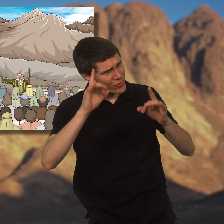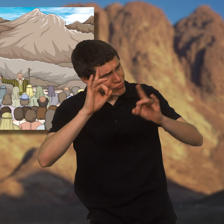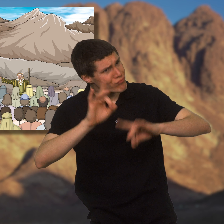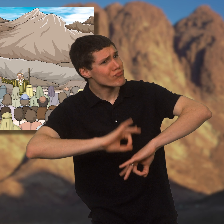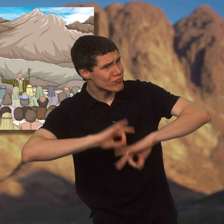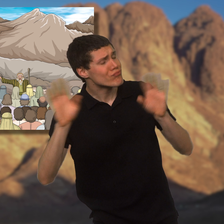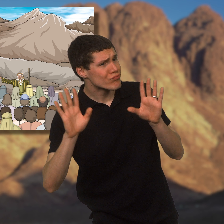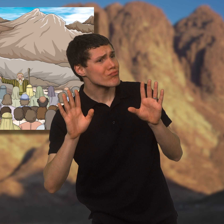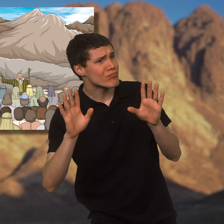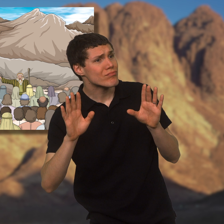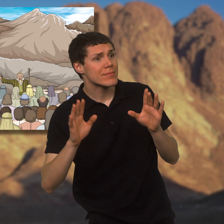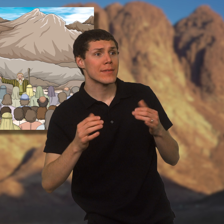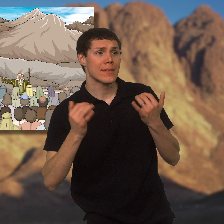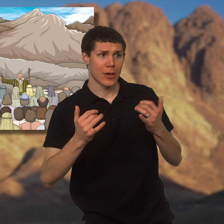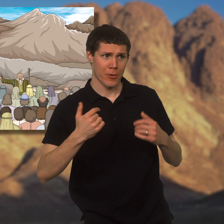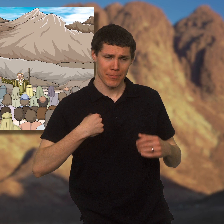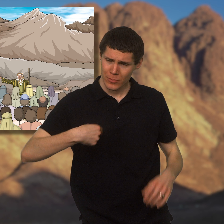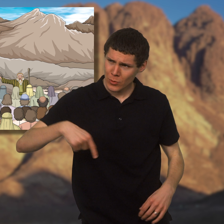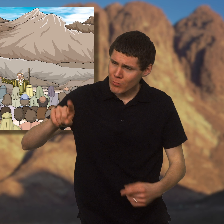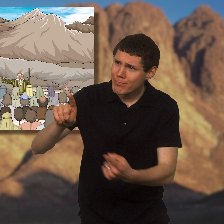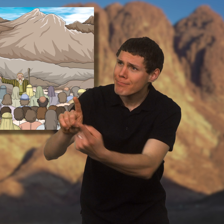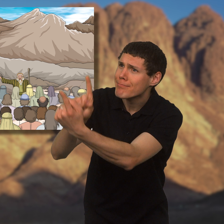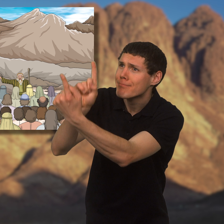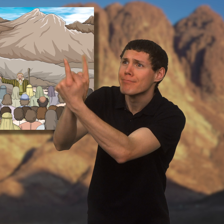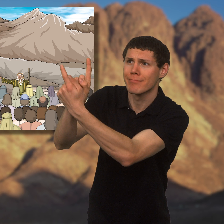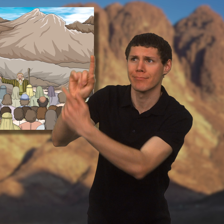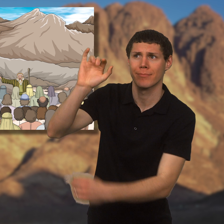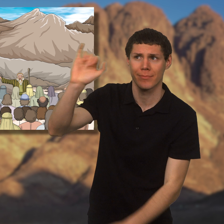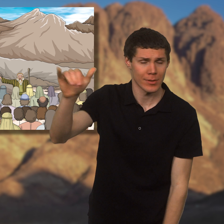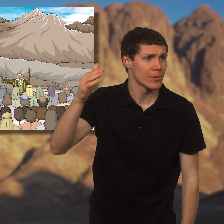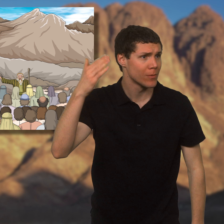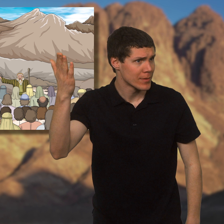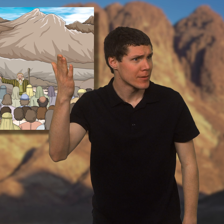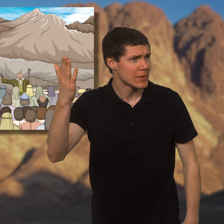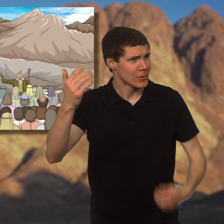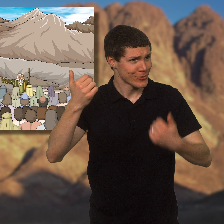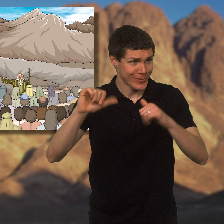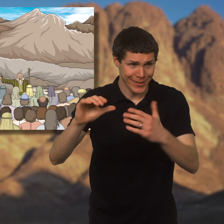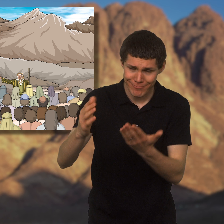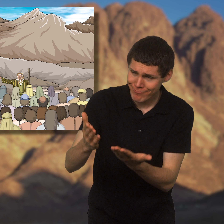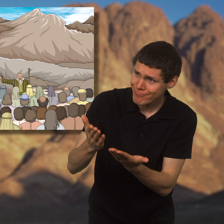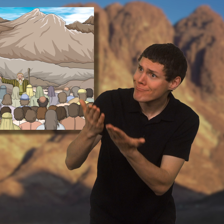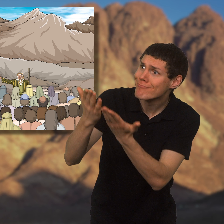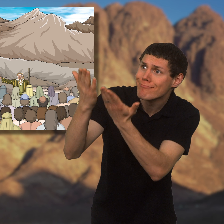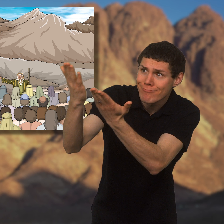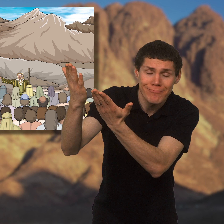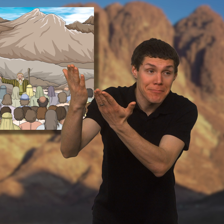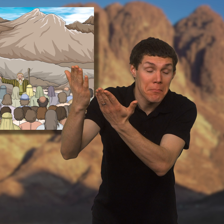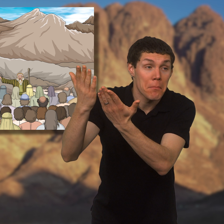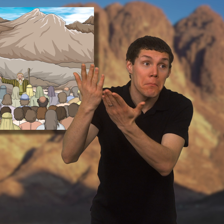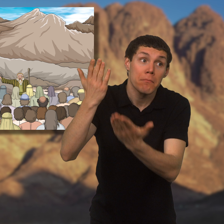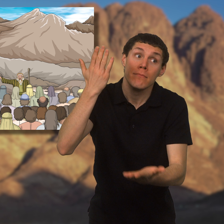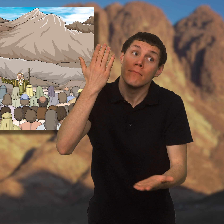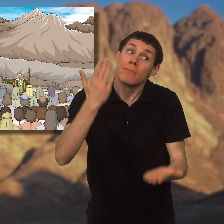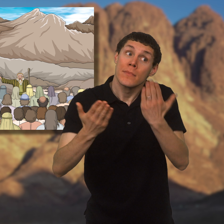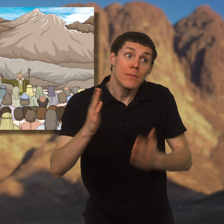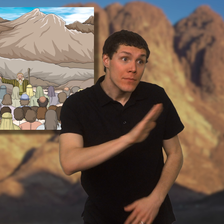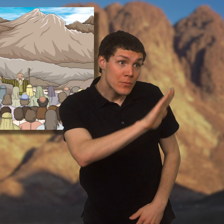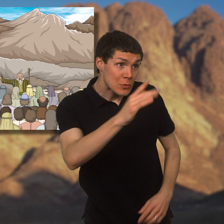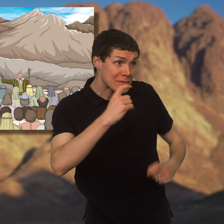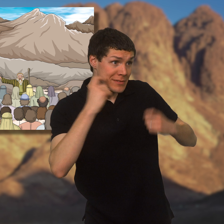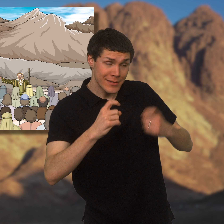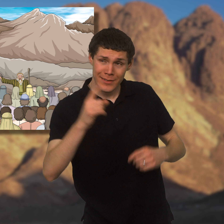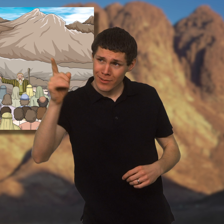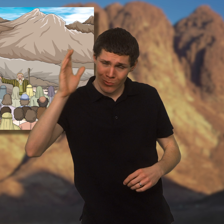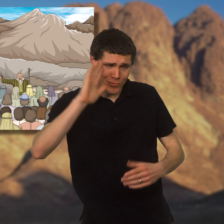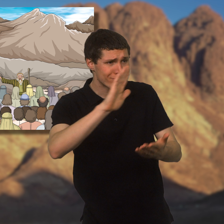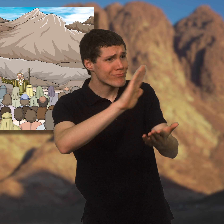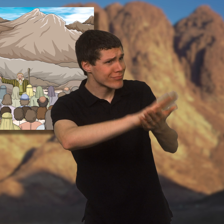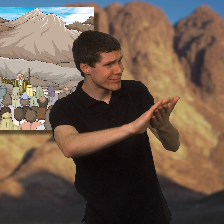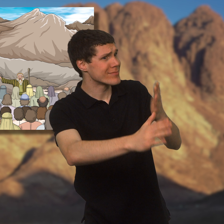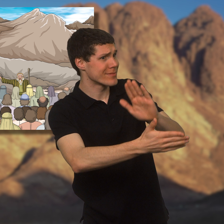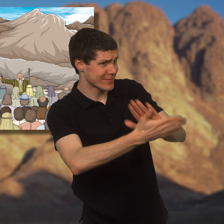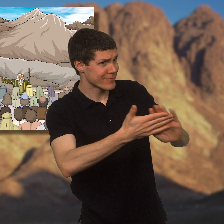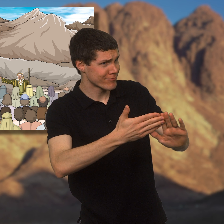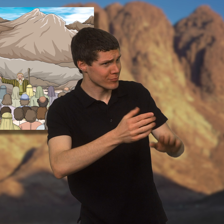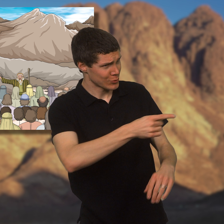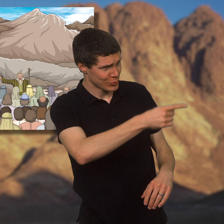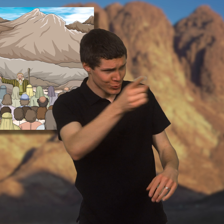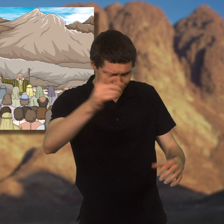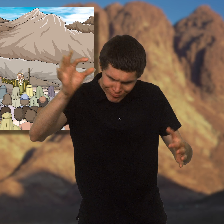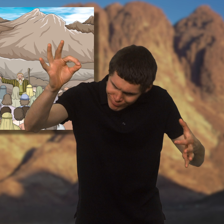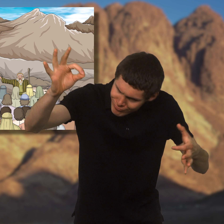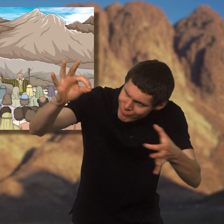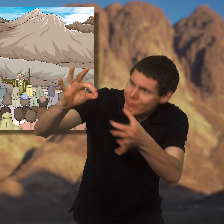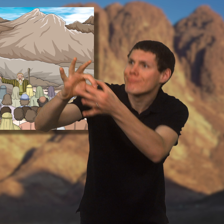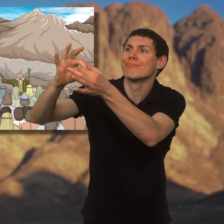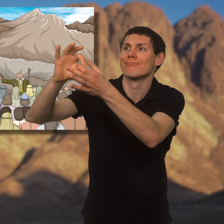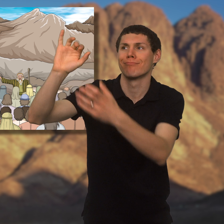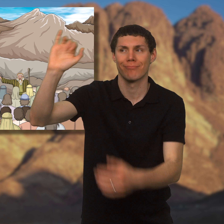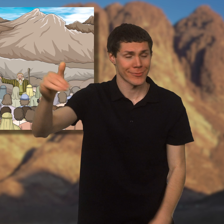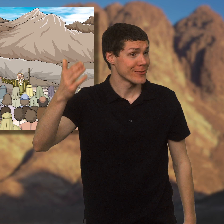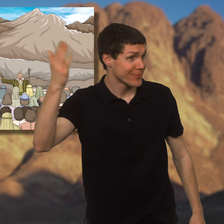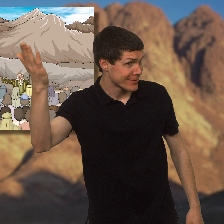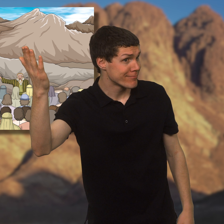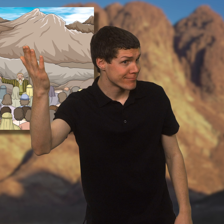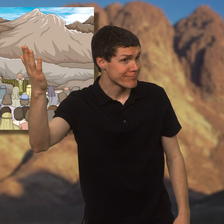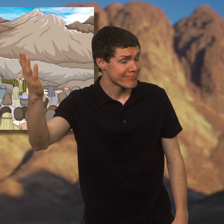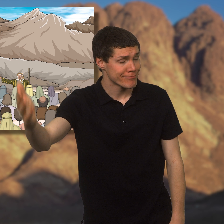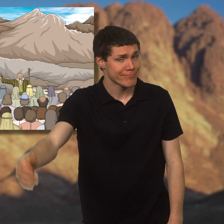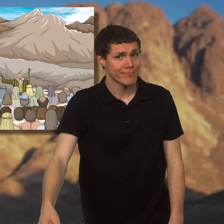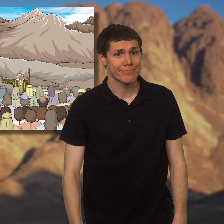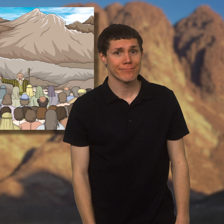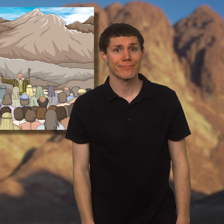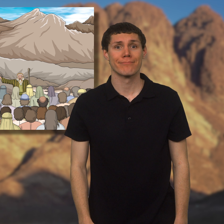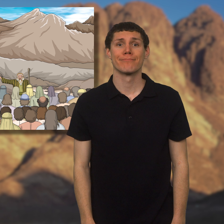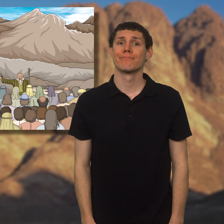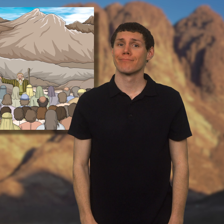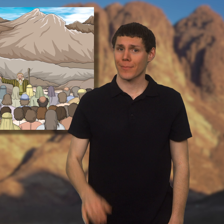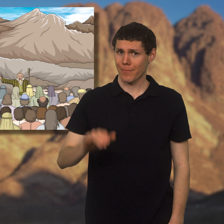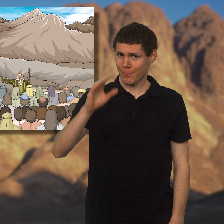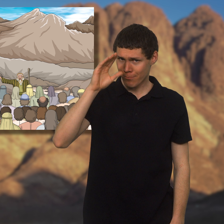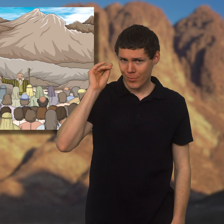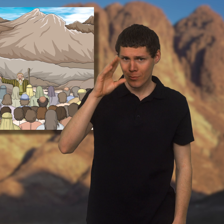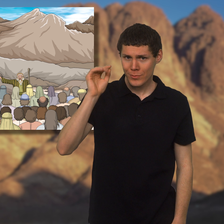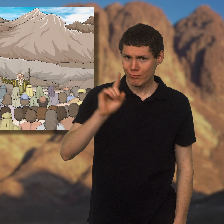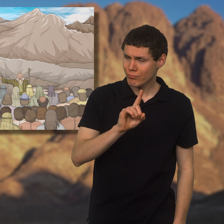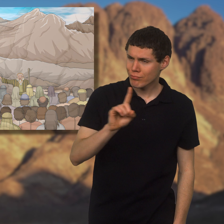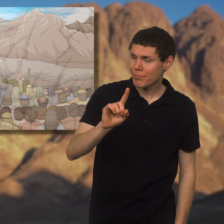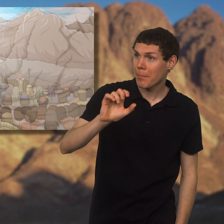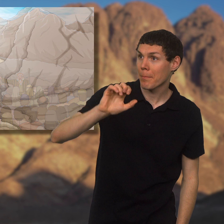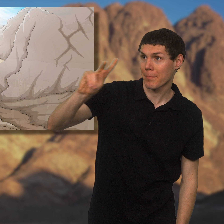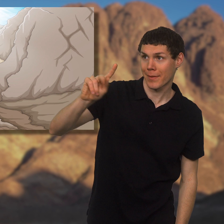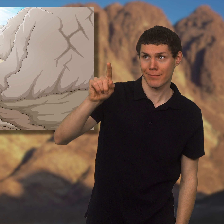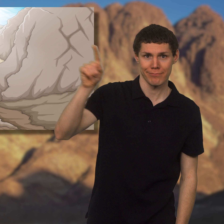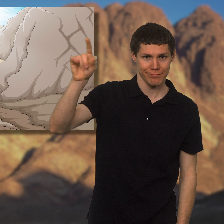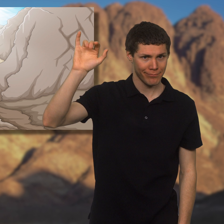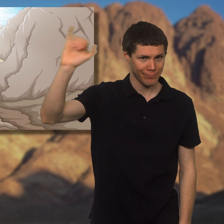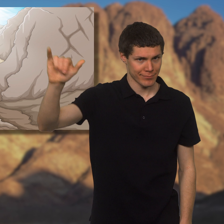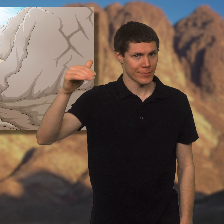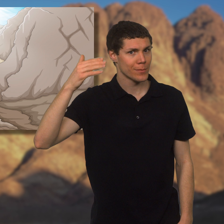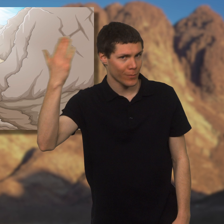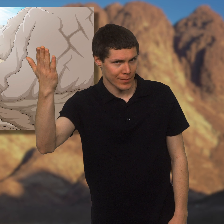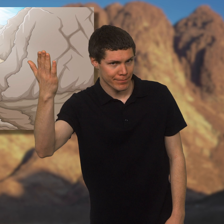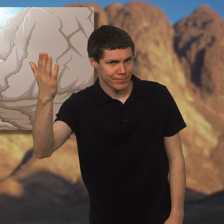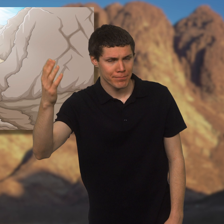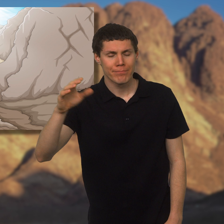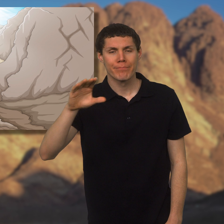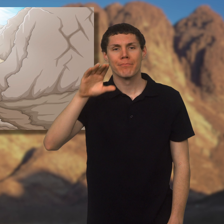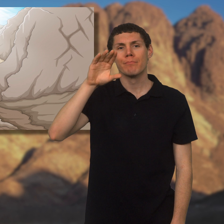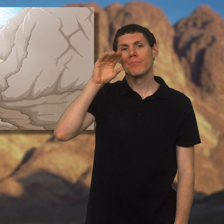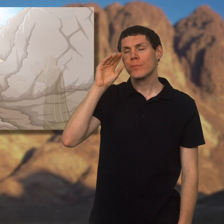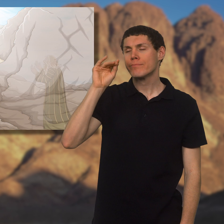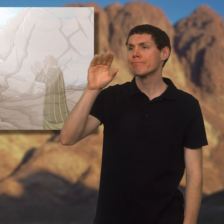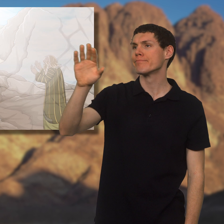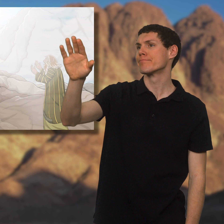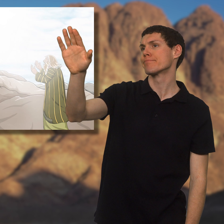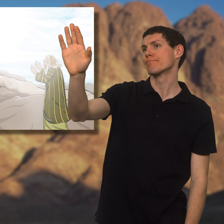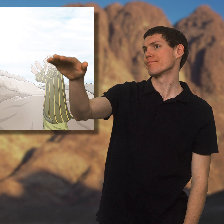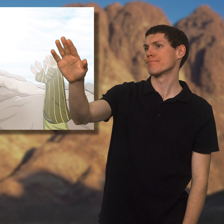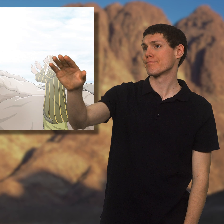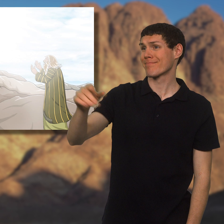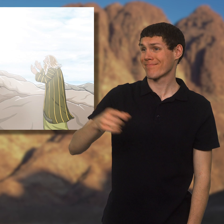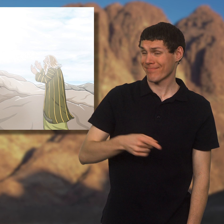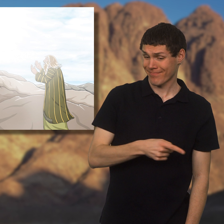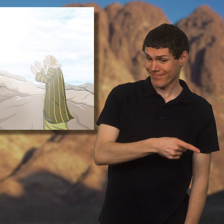Now I will go up to the LORD; perhaps I can make atonement for your sin.”